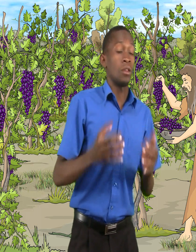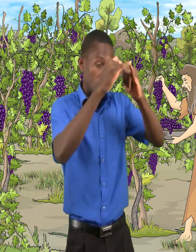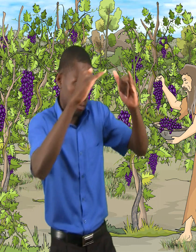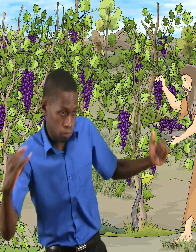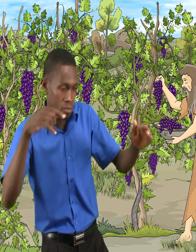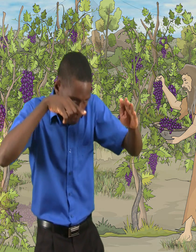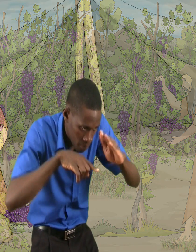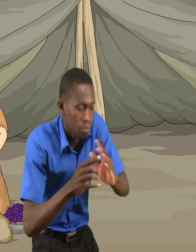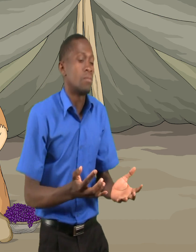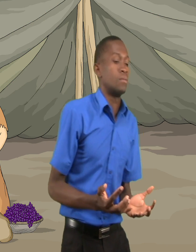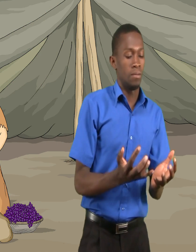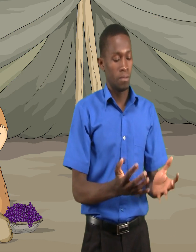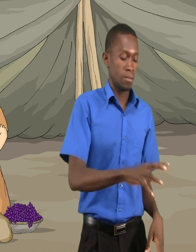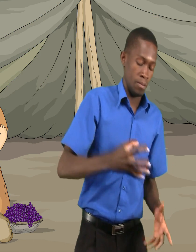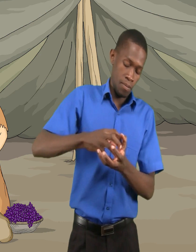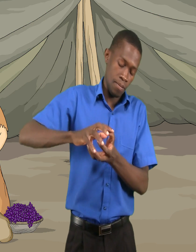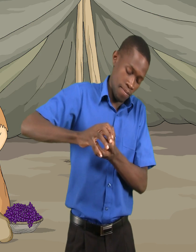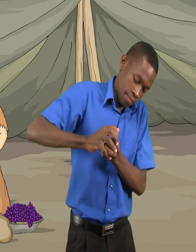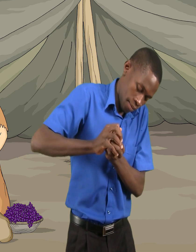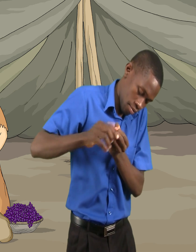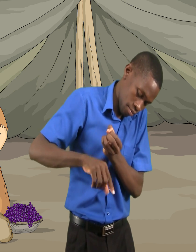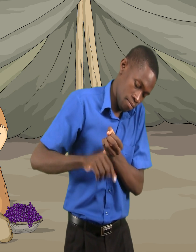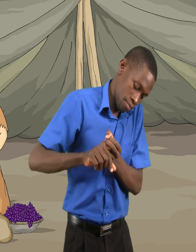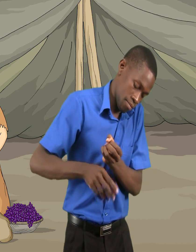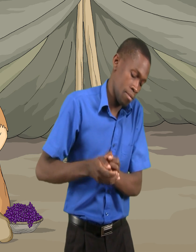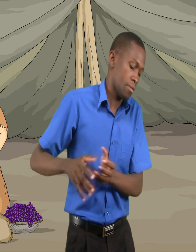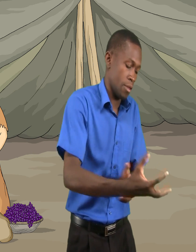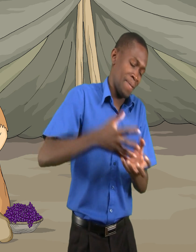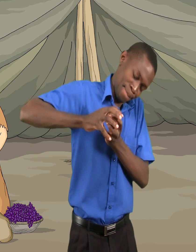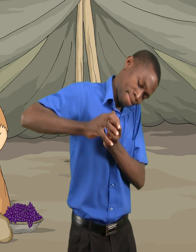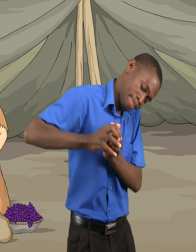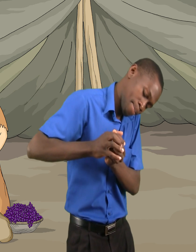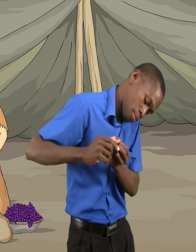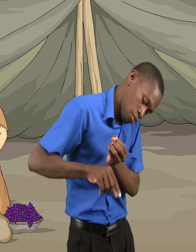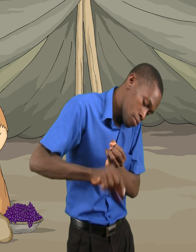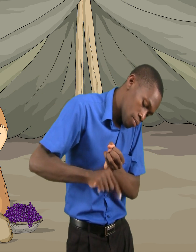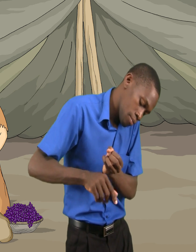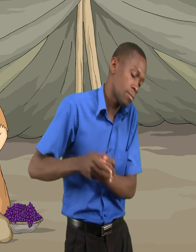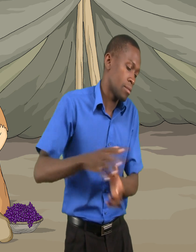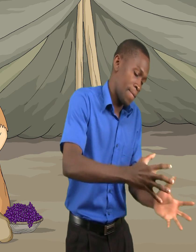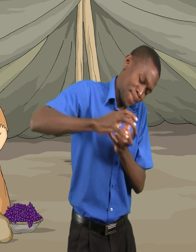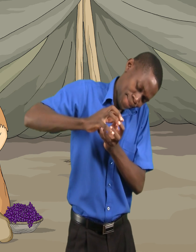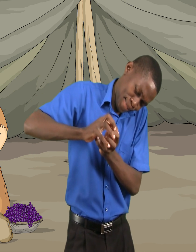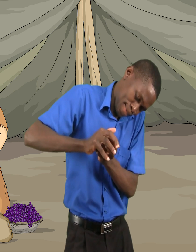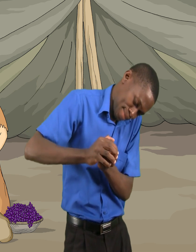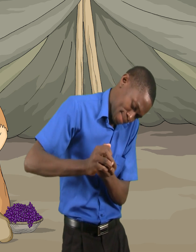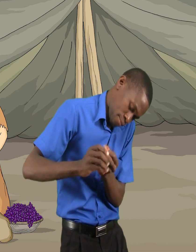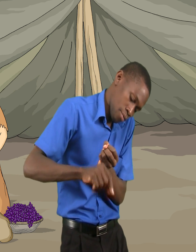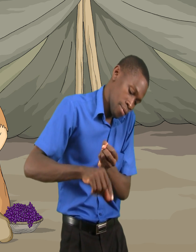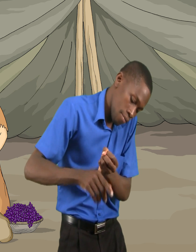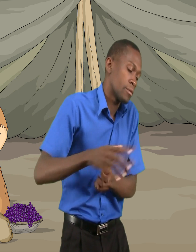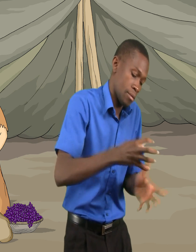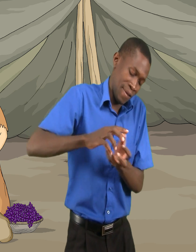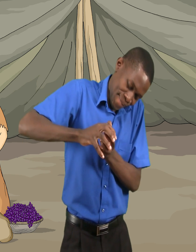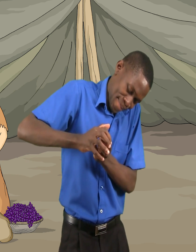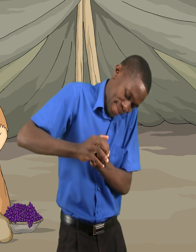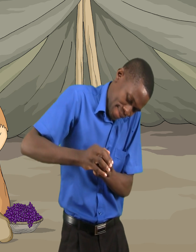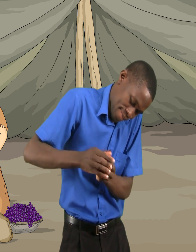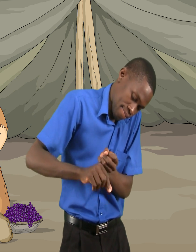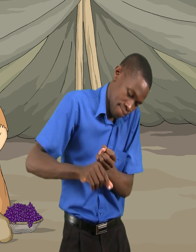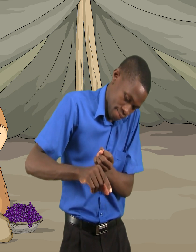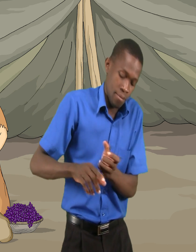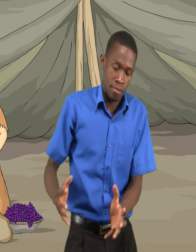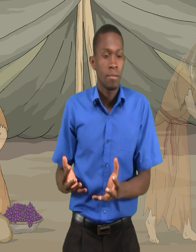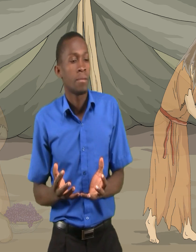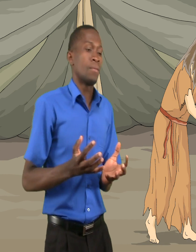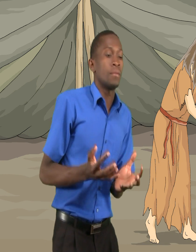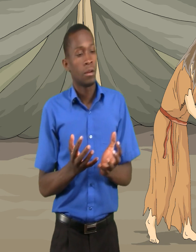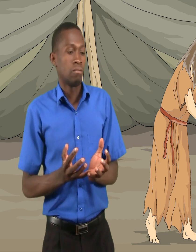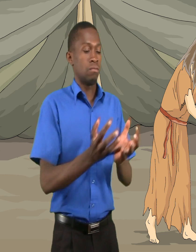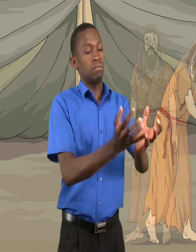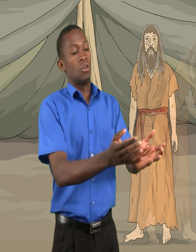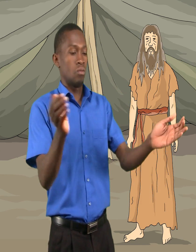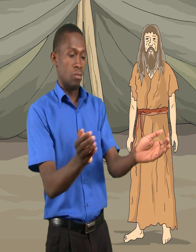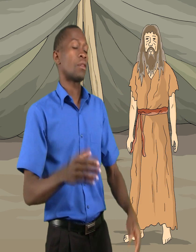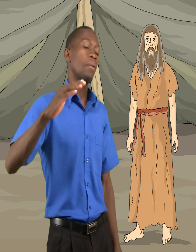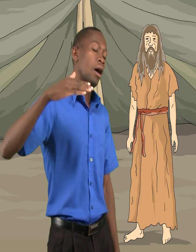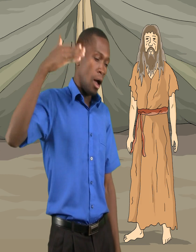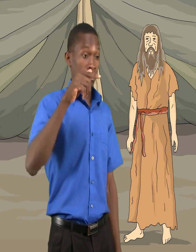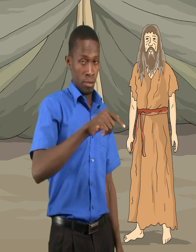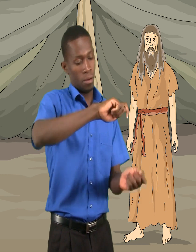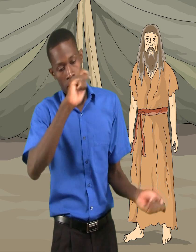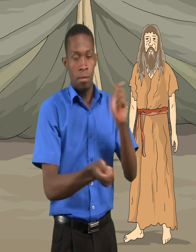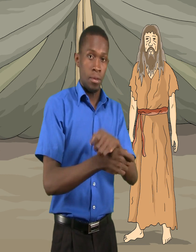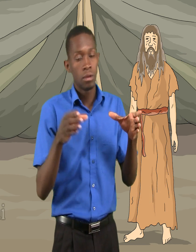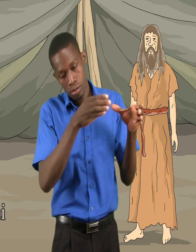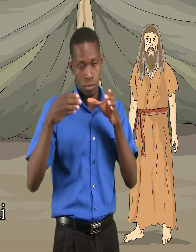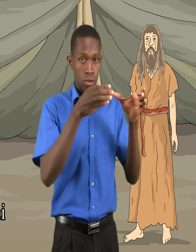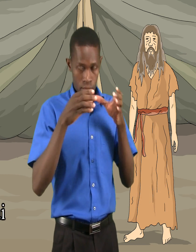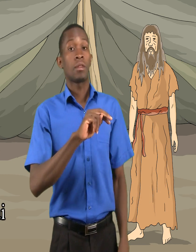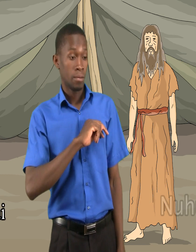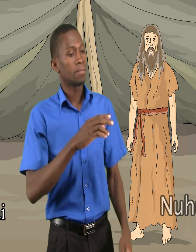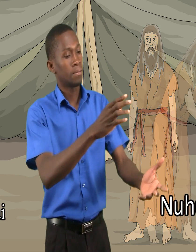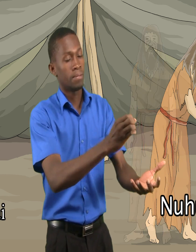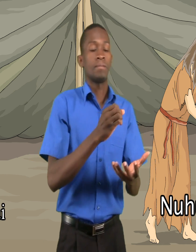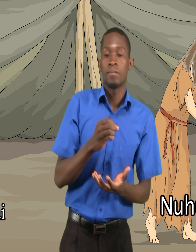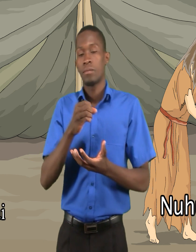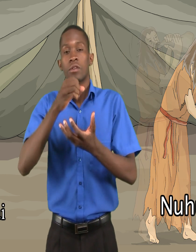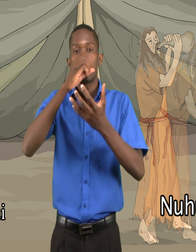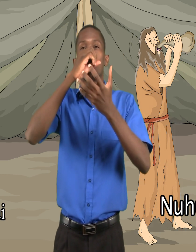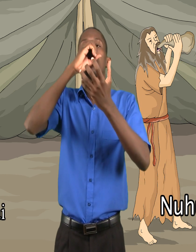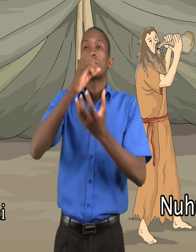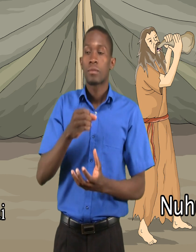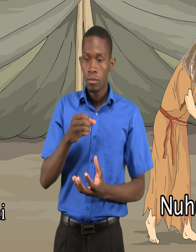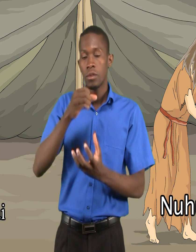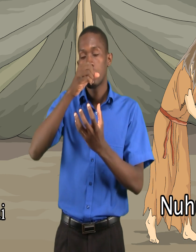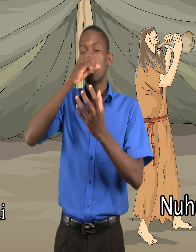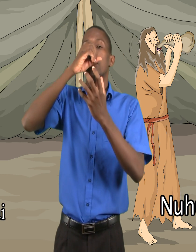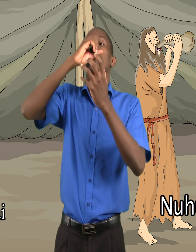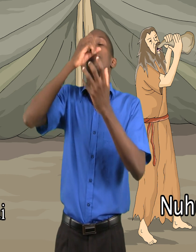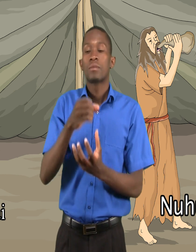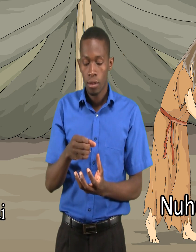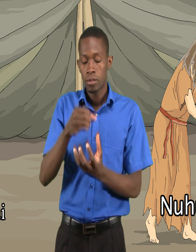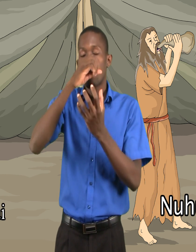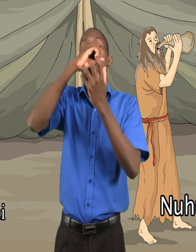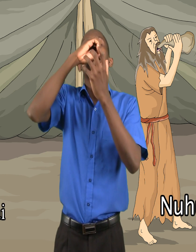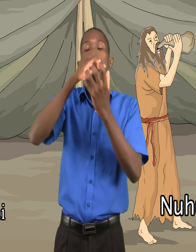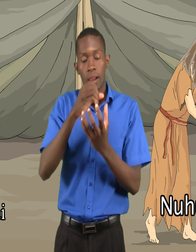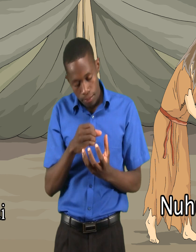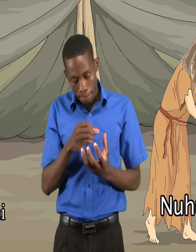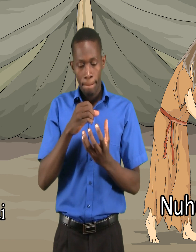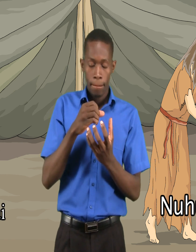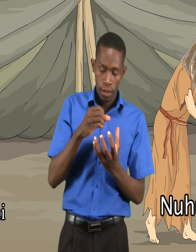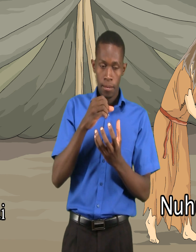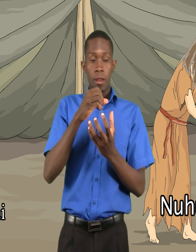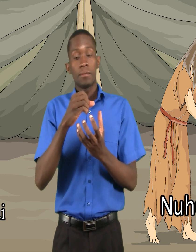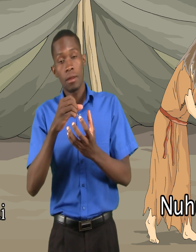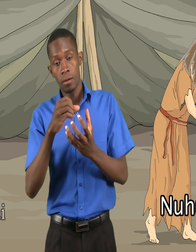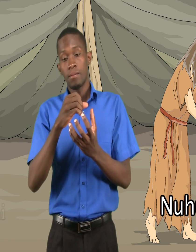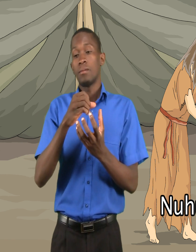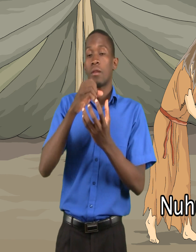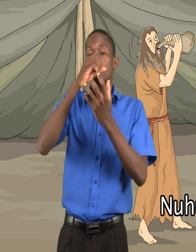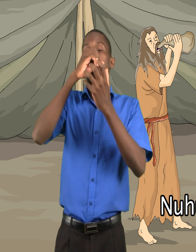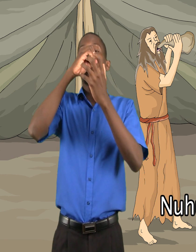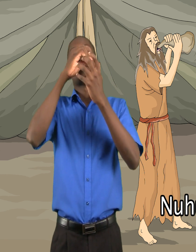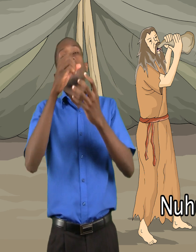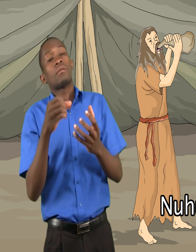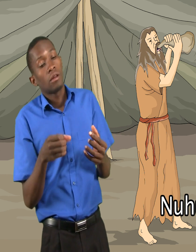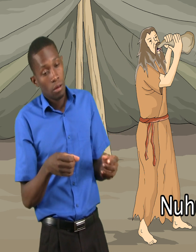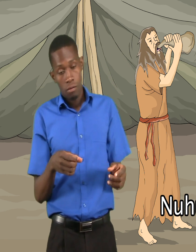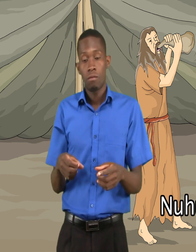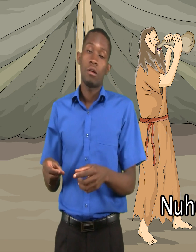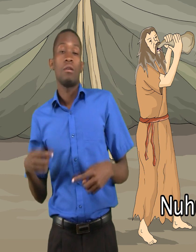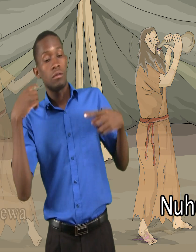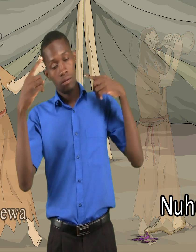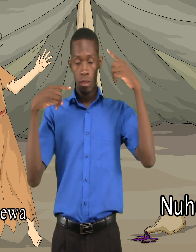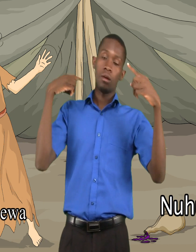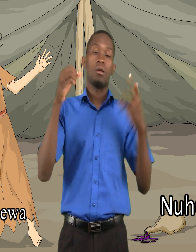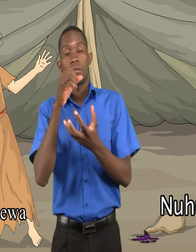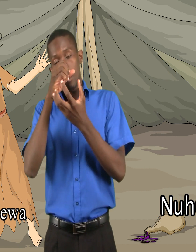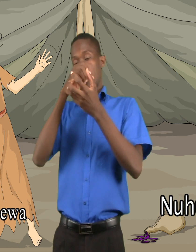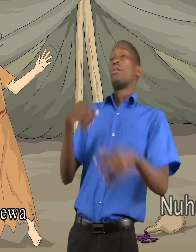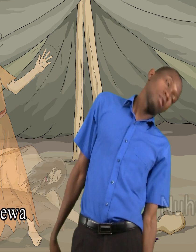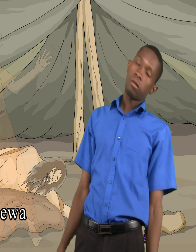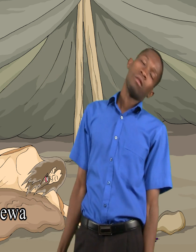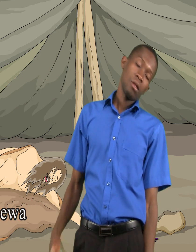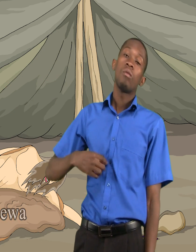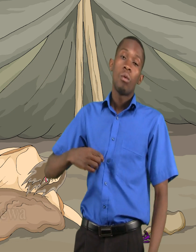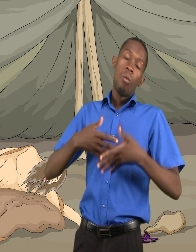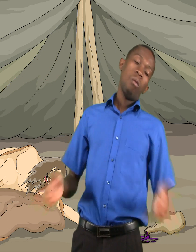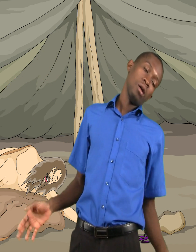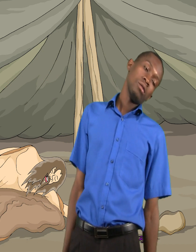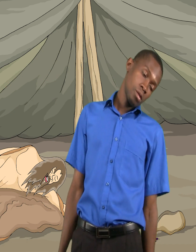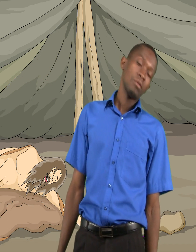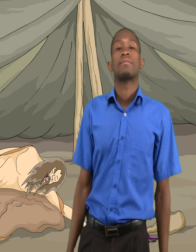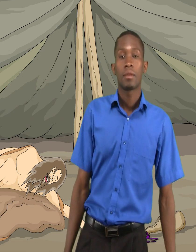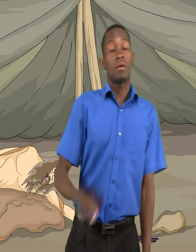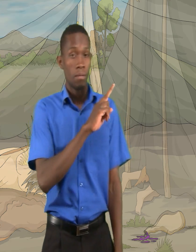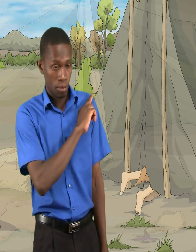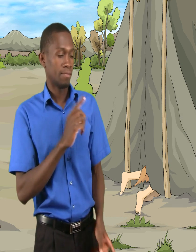But when he drank some of its wine, he became drunk and uncovered himself inside his tent.